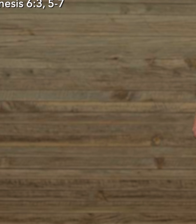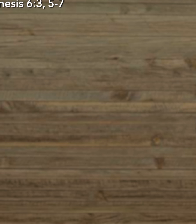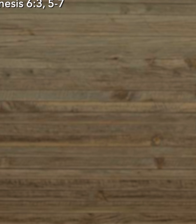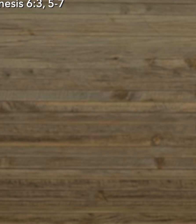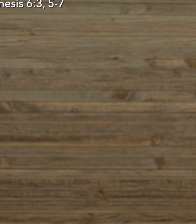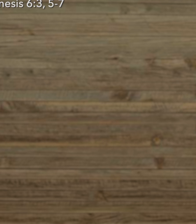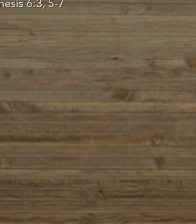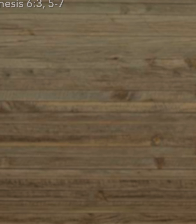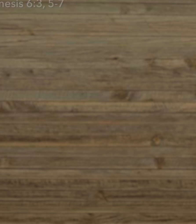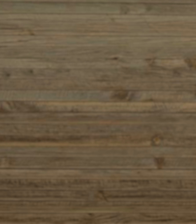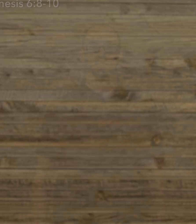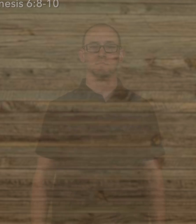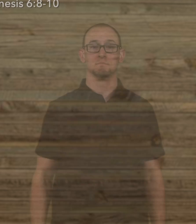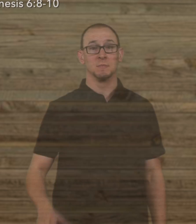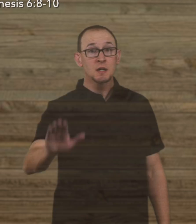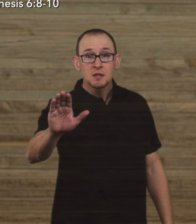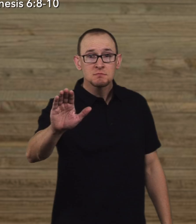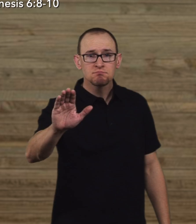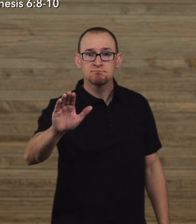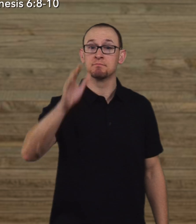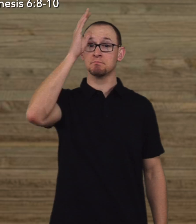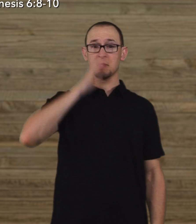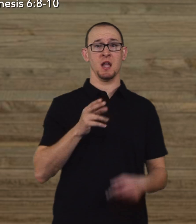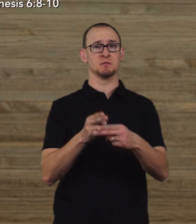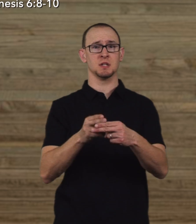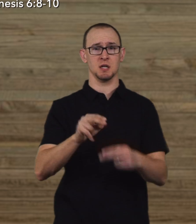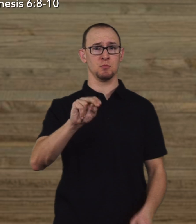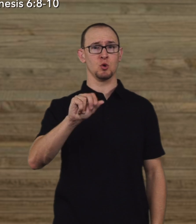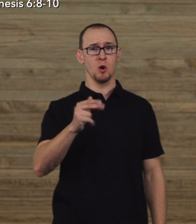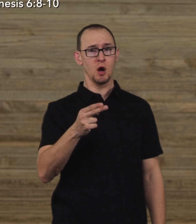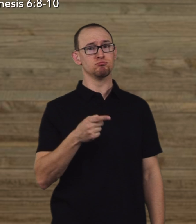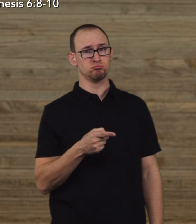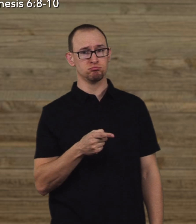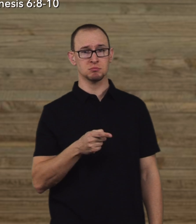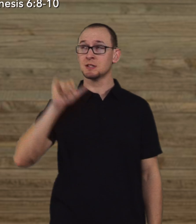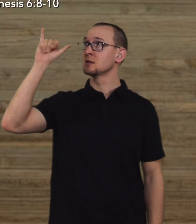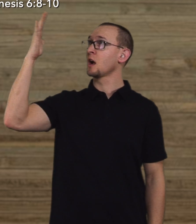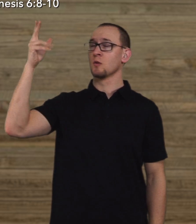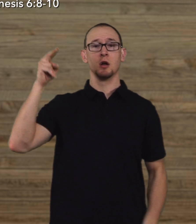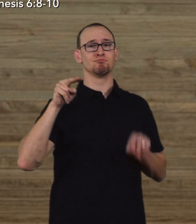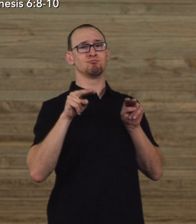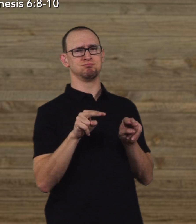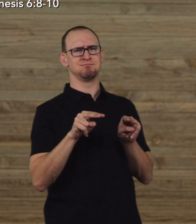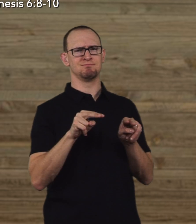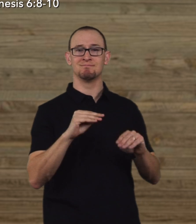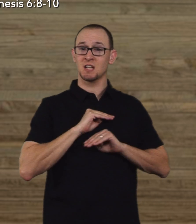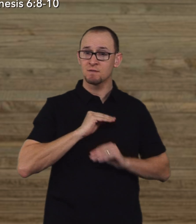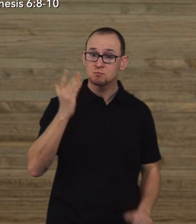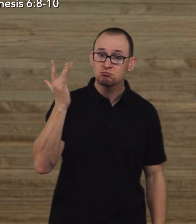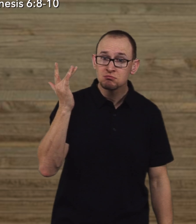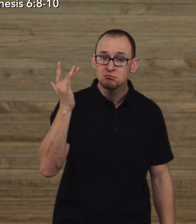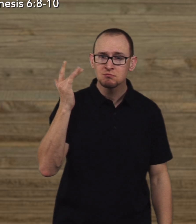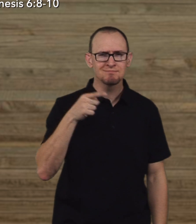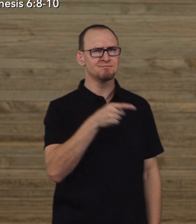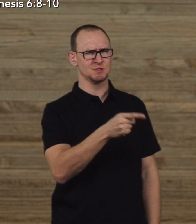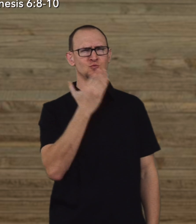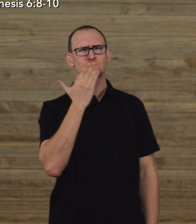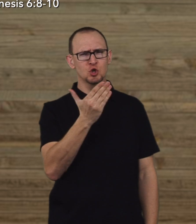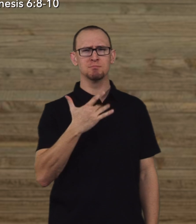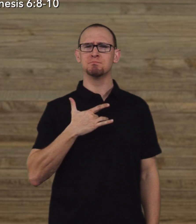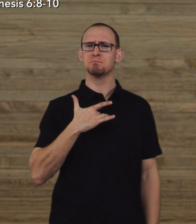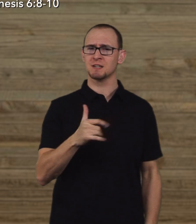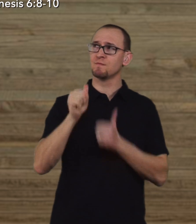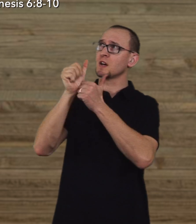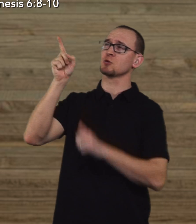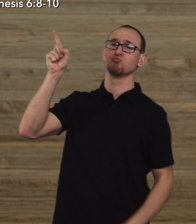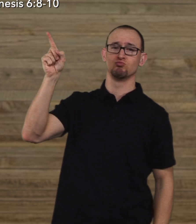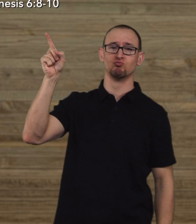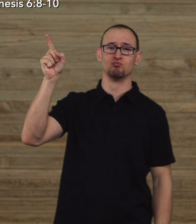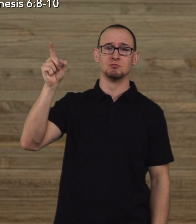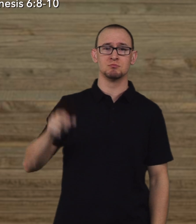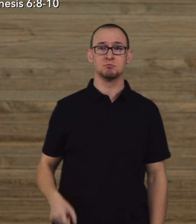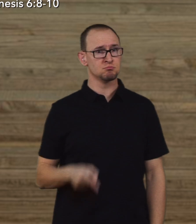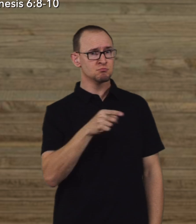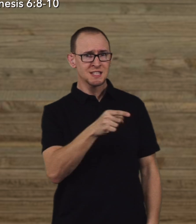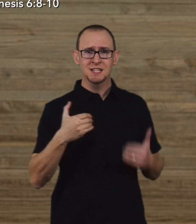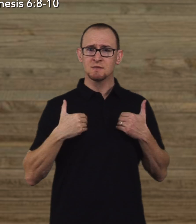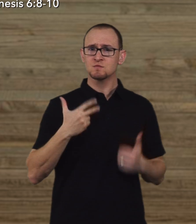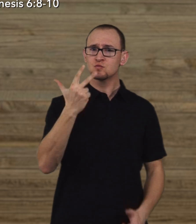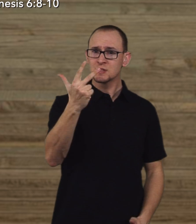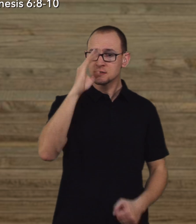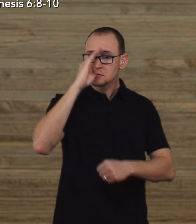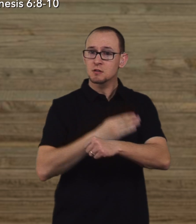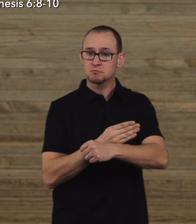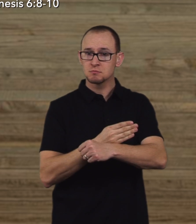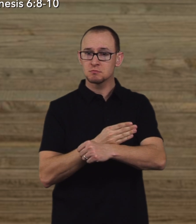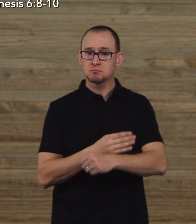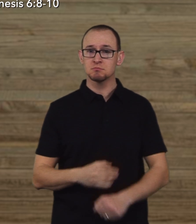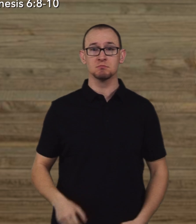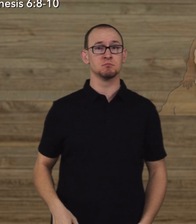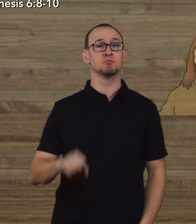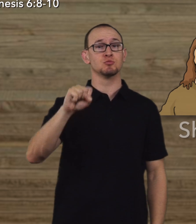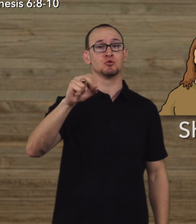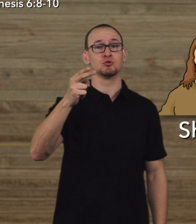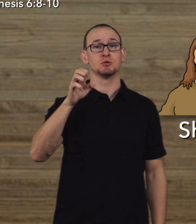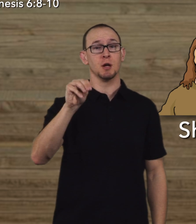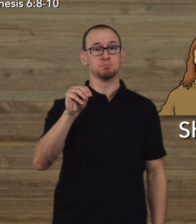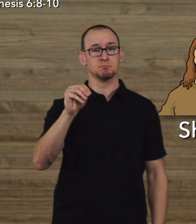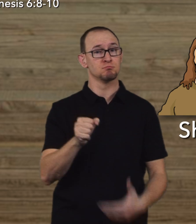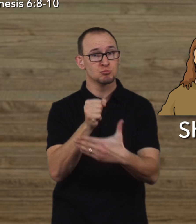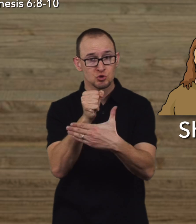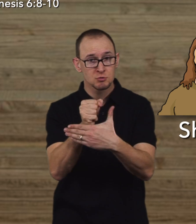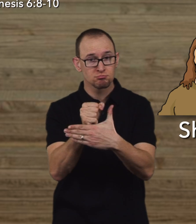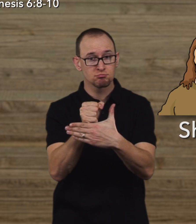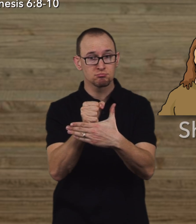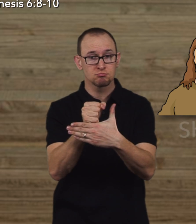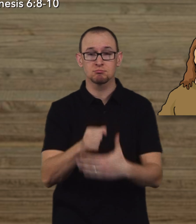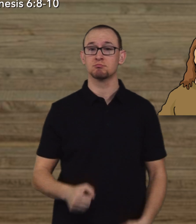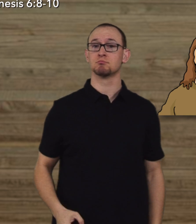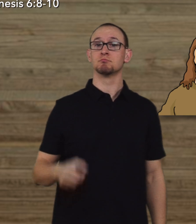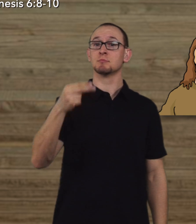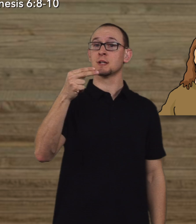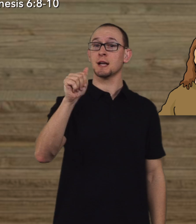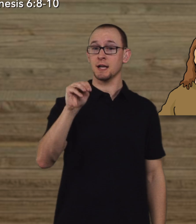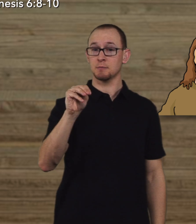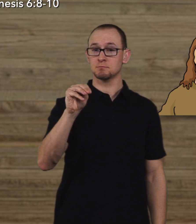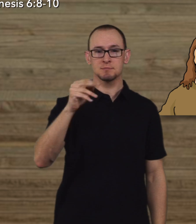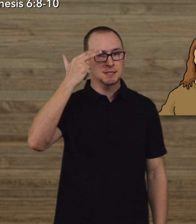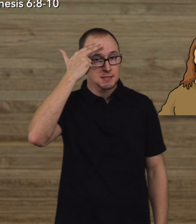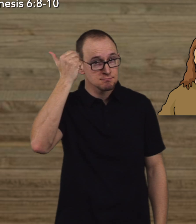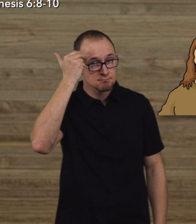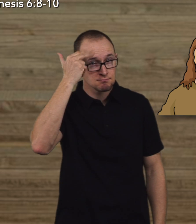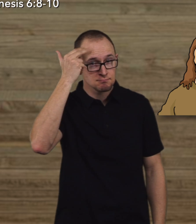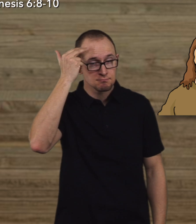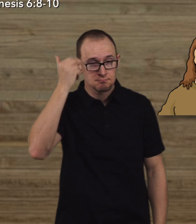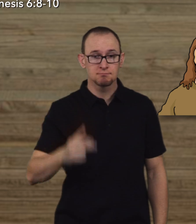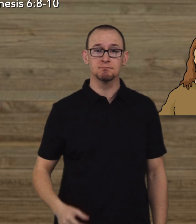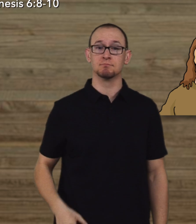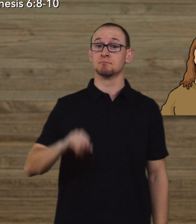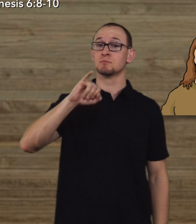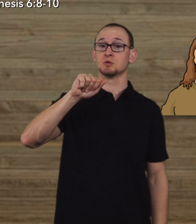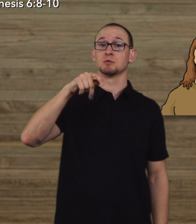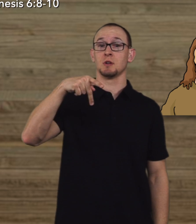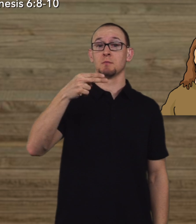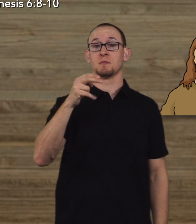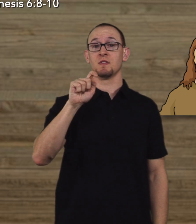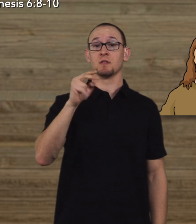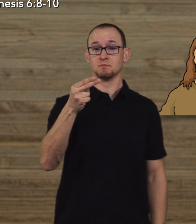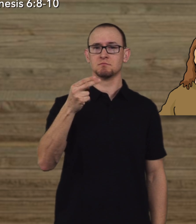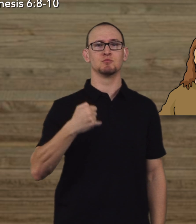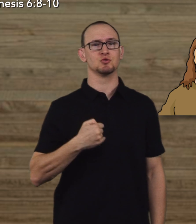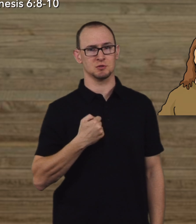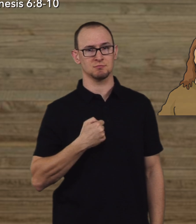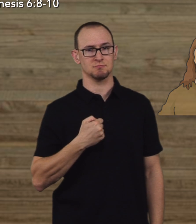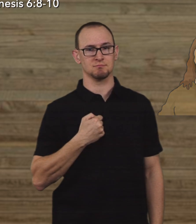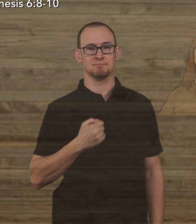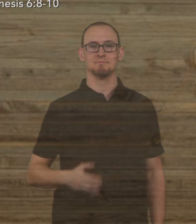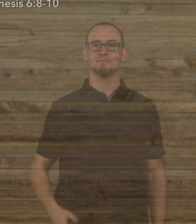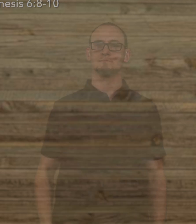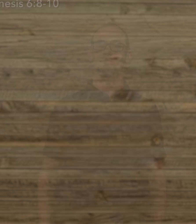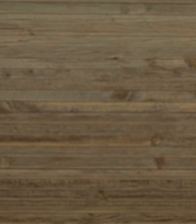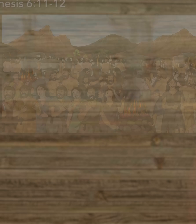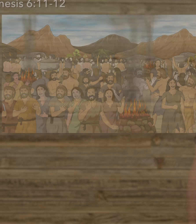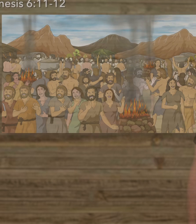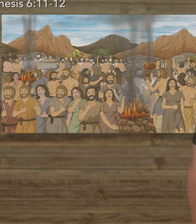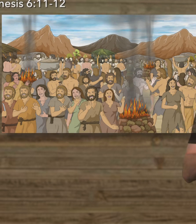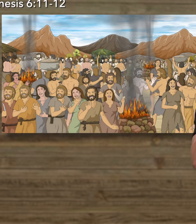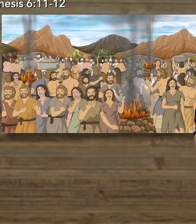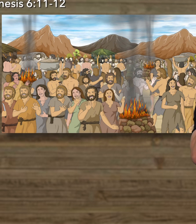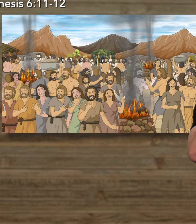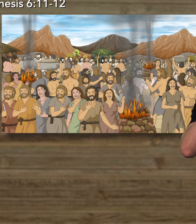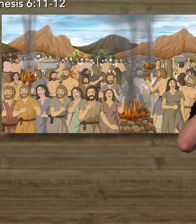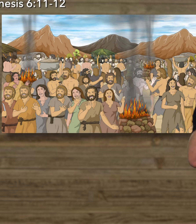Noah, however, found favor in the eyes of the LORD. This is the account of Noah. Noah was a righteous man, blameless in his generation; Noah walked with God. And Noah had three sons: Shem, Ham, and Japheth.